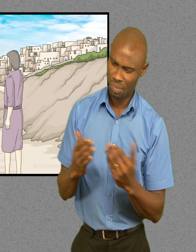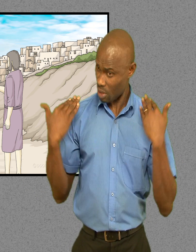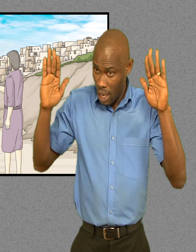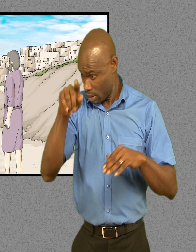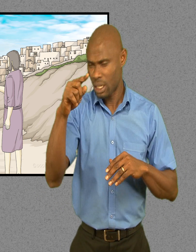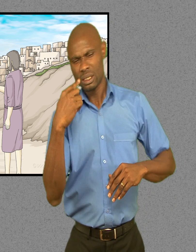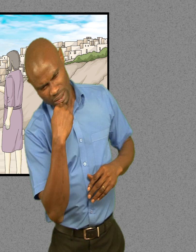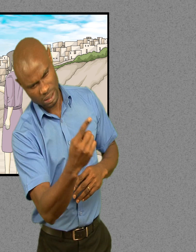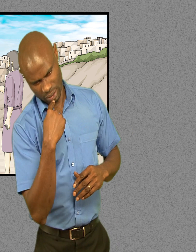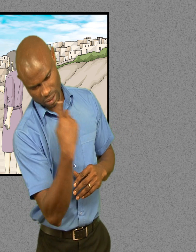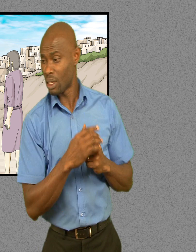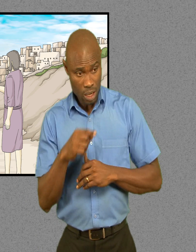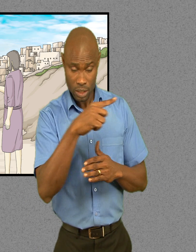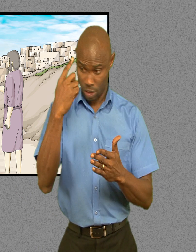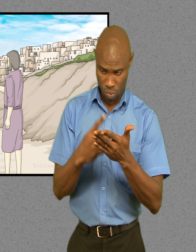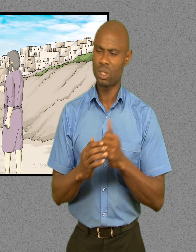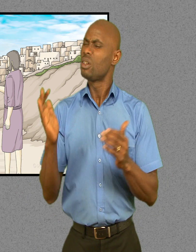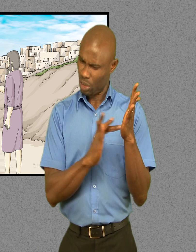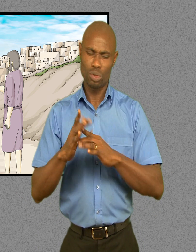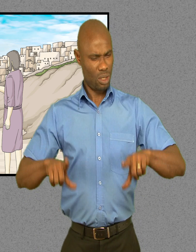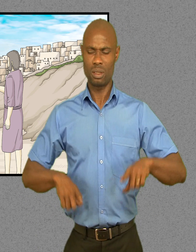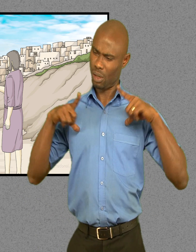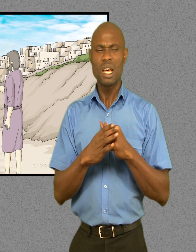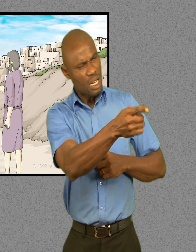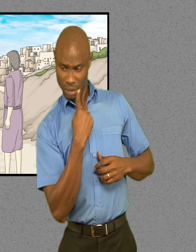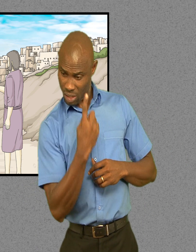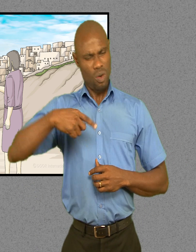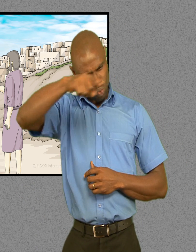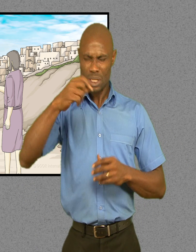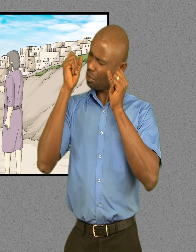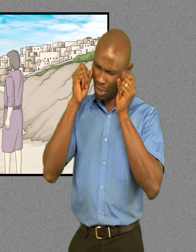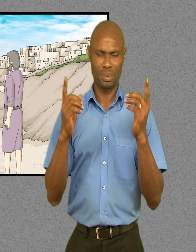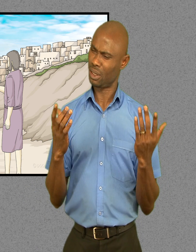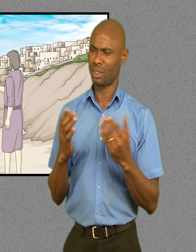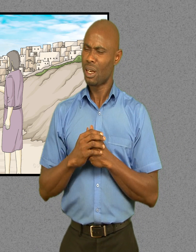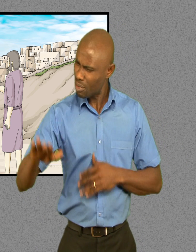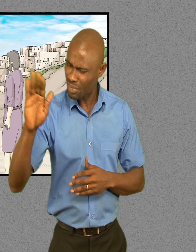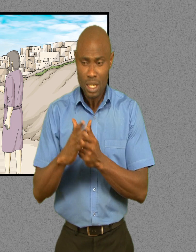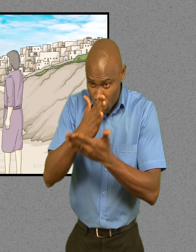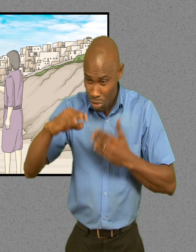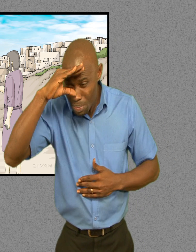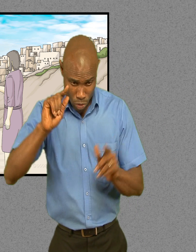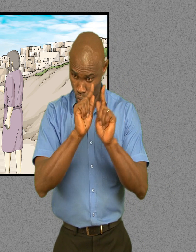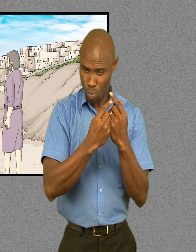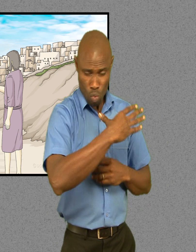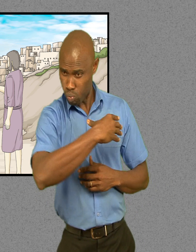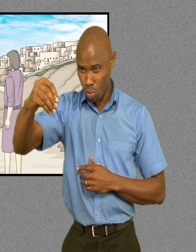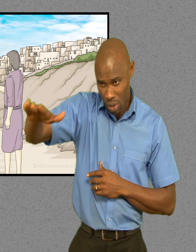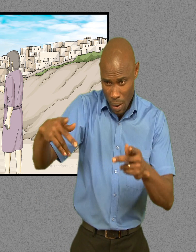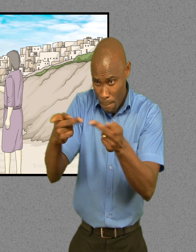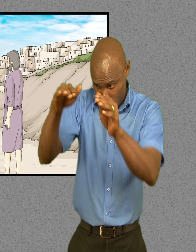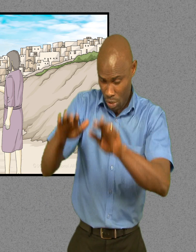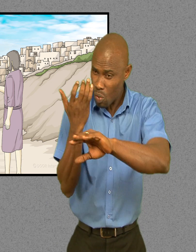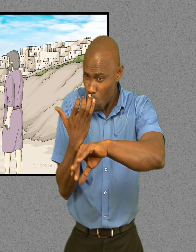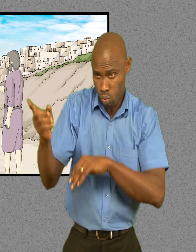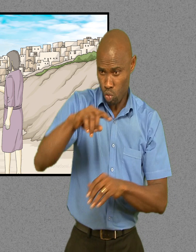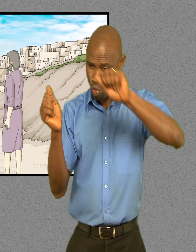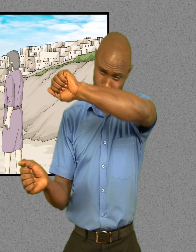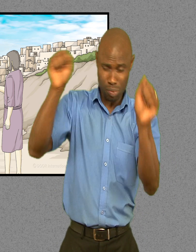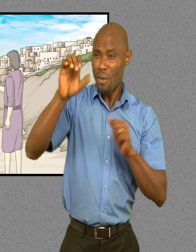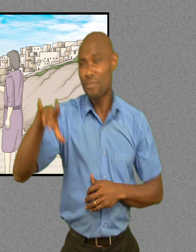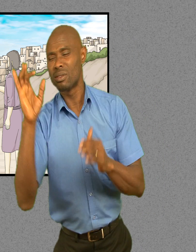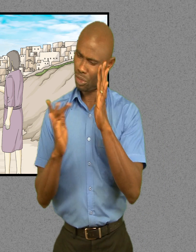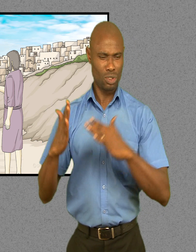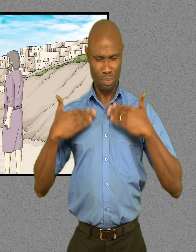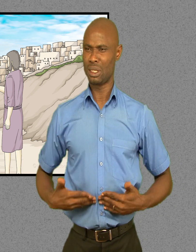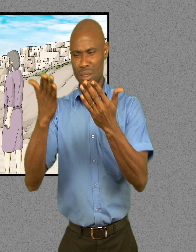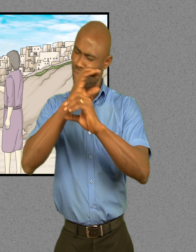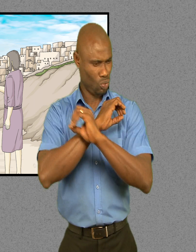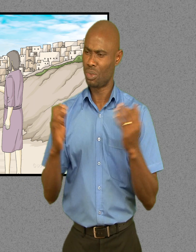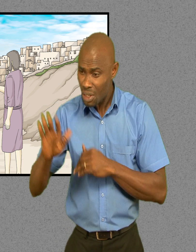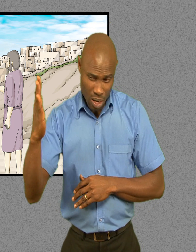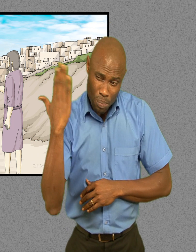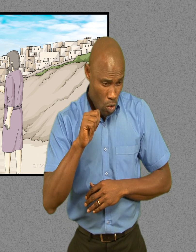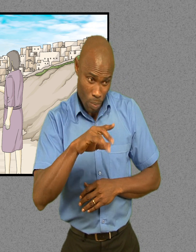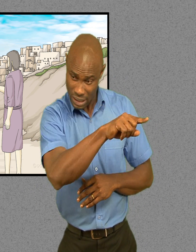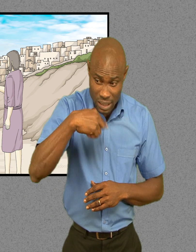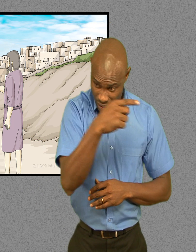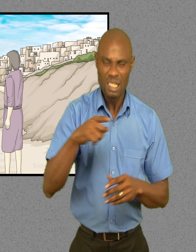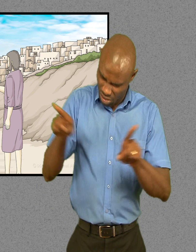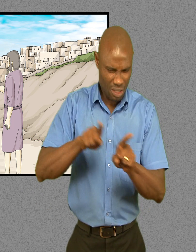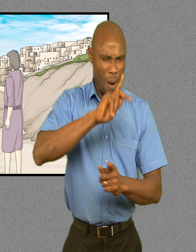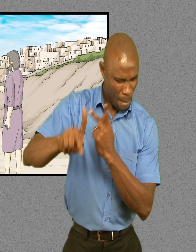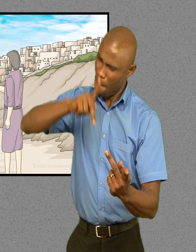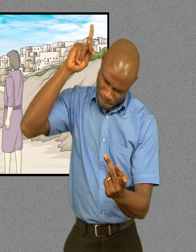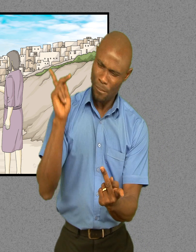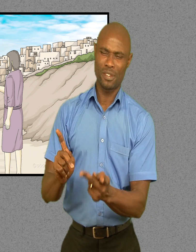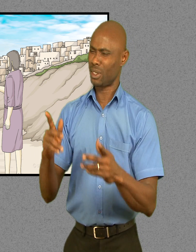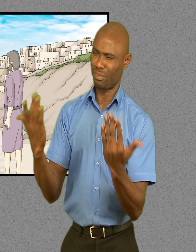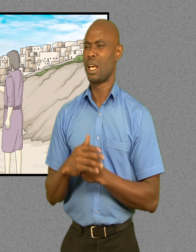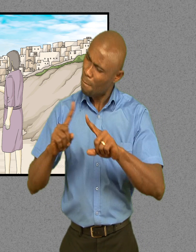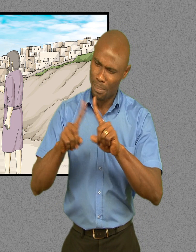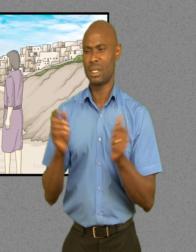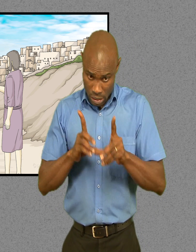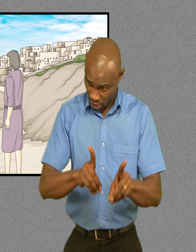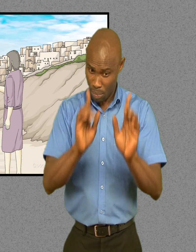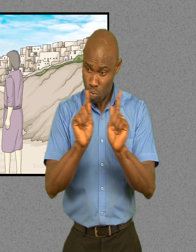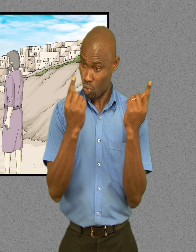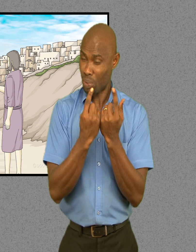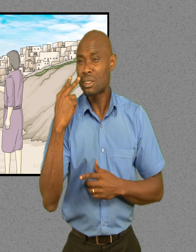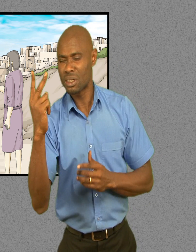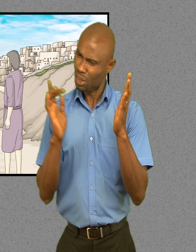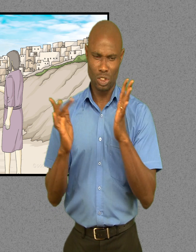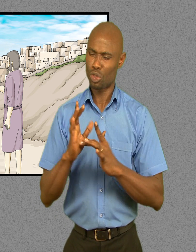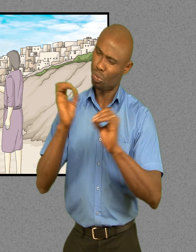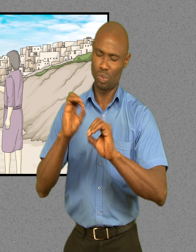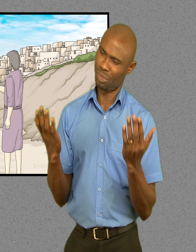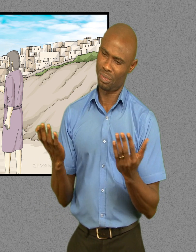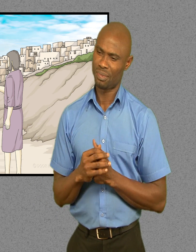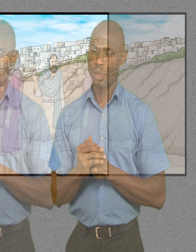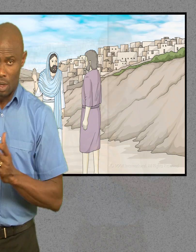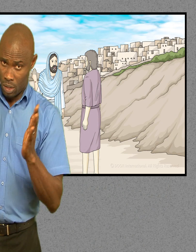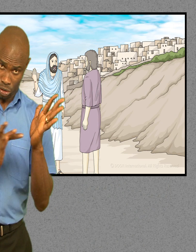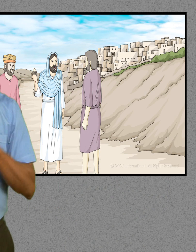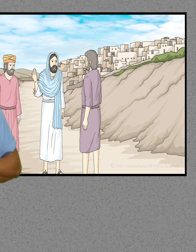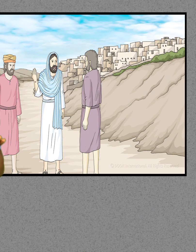Then some of our companions went to the tomb and found it just as the women had described. But Him they did not see.”